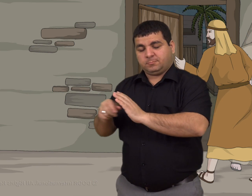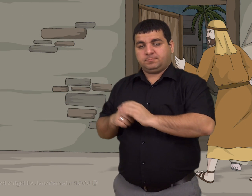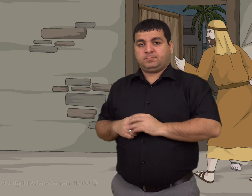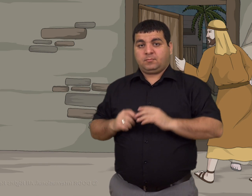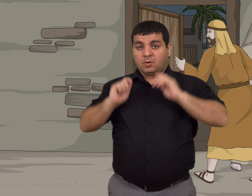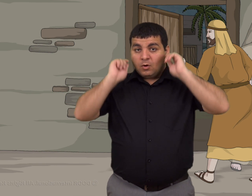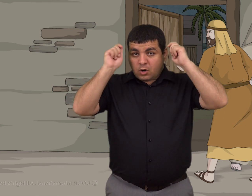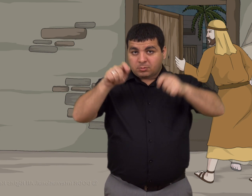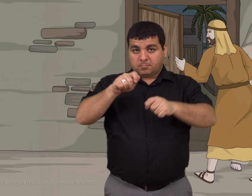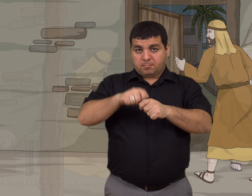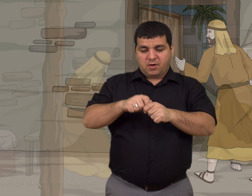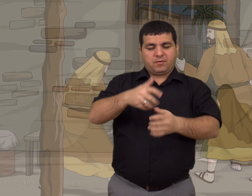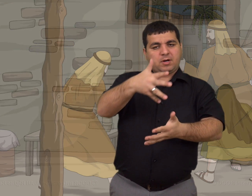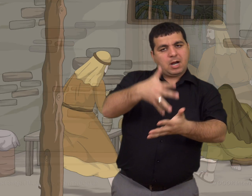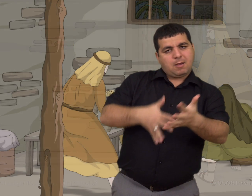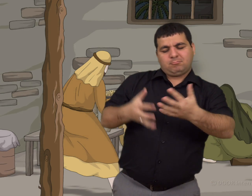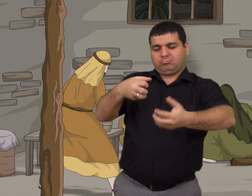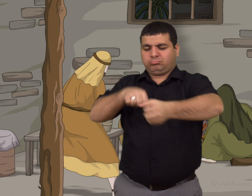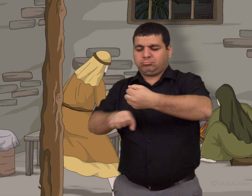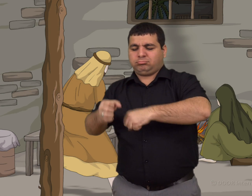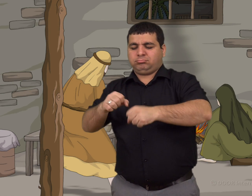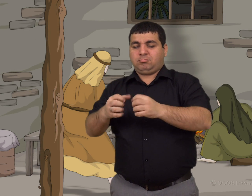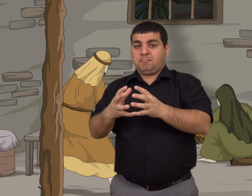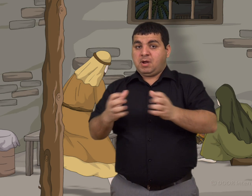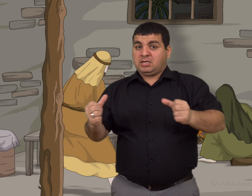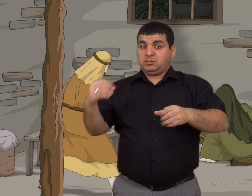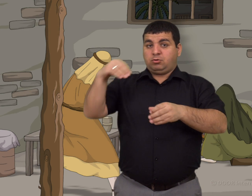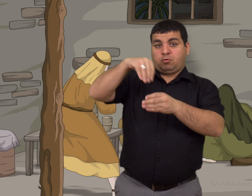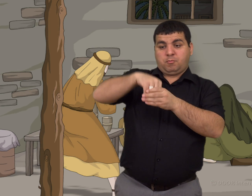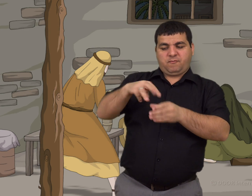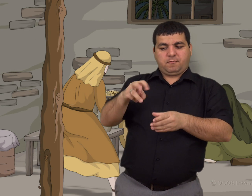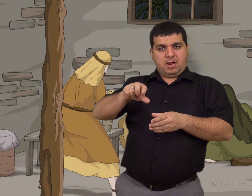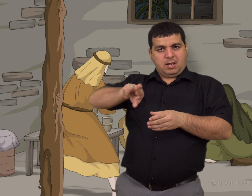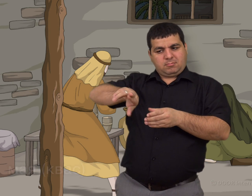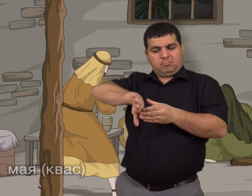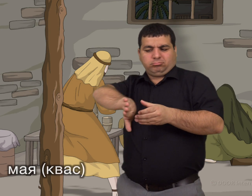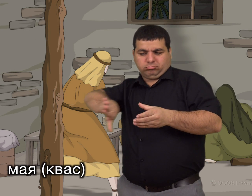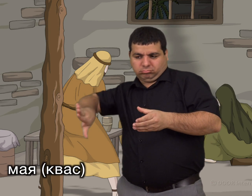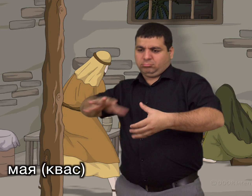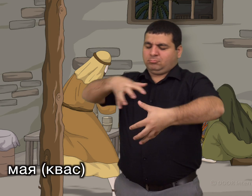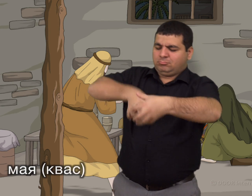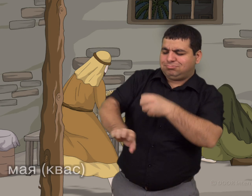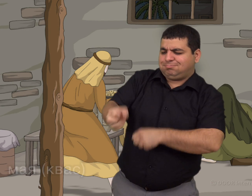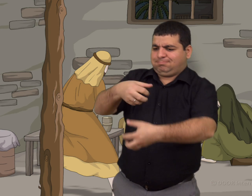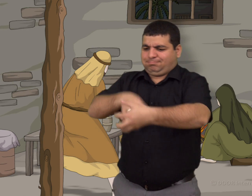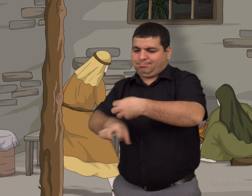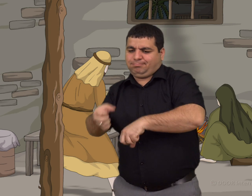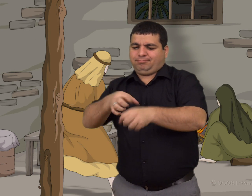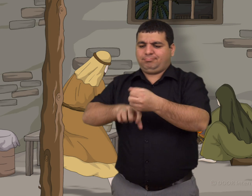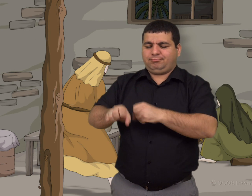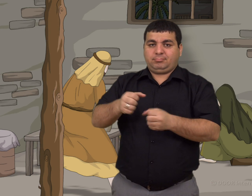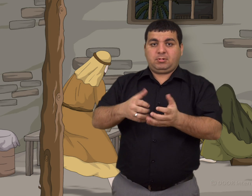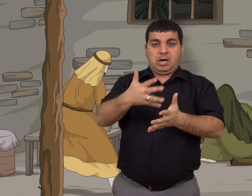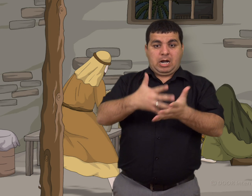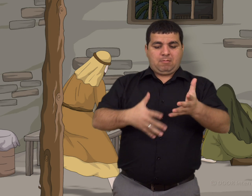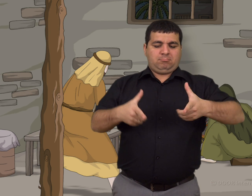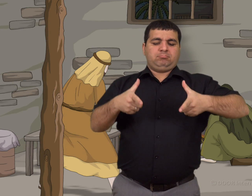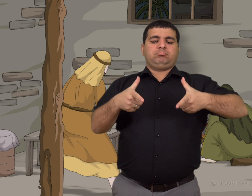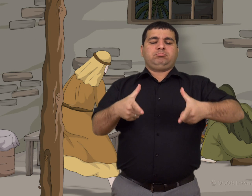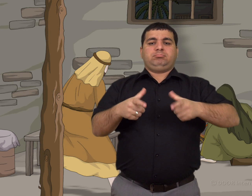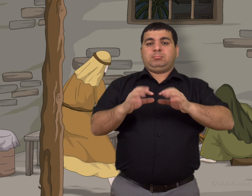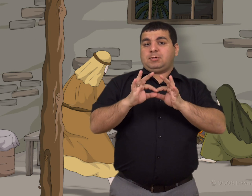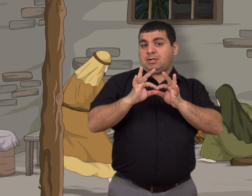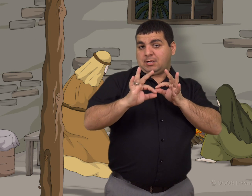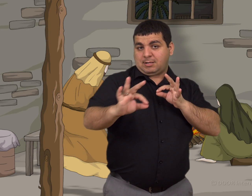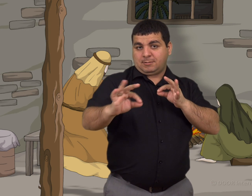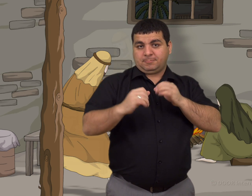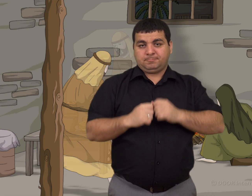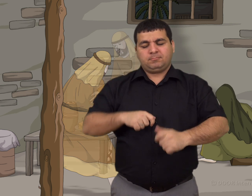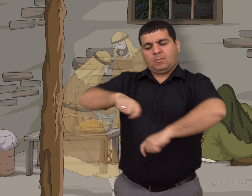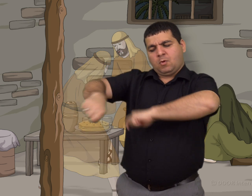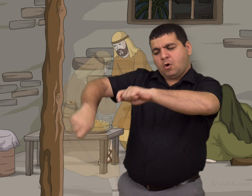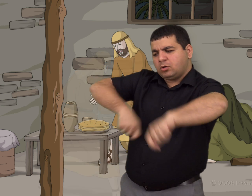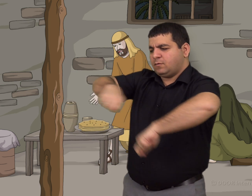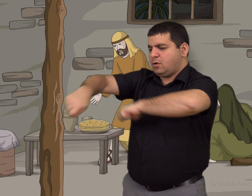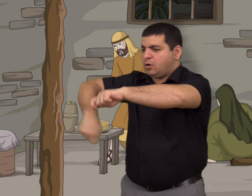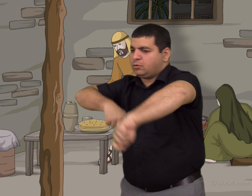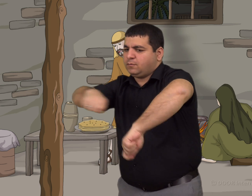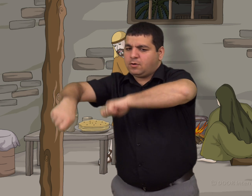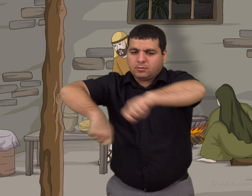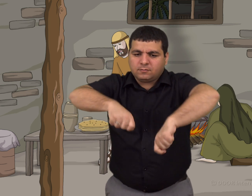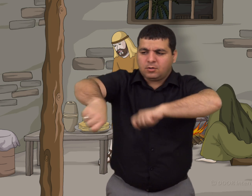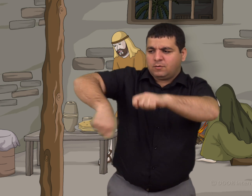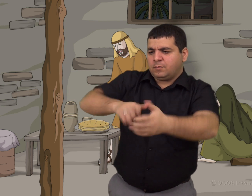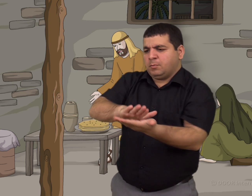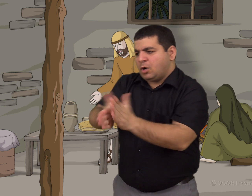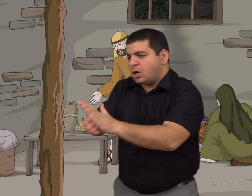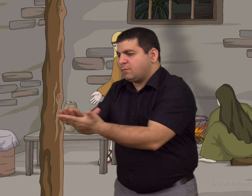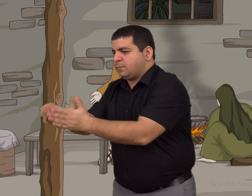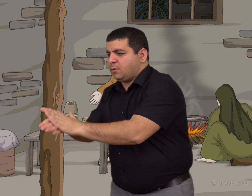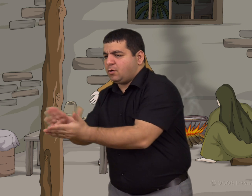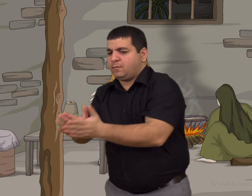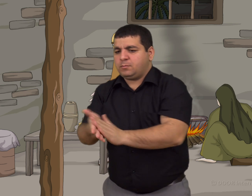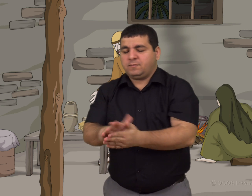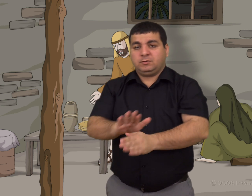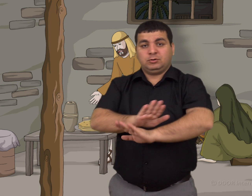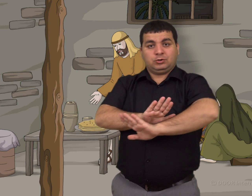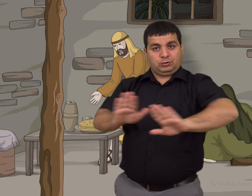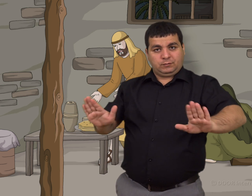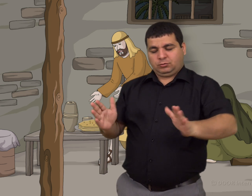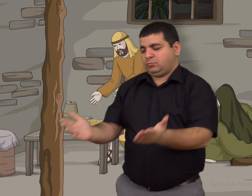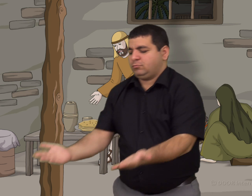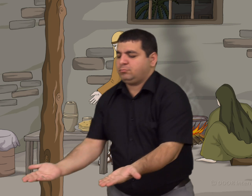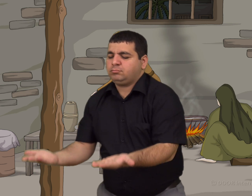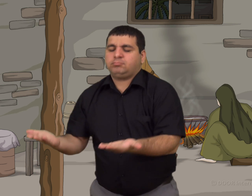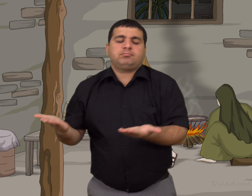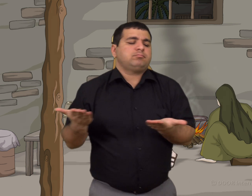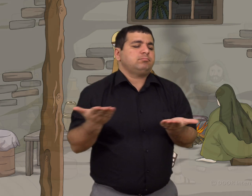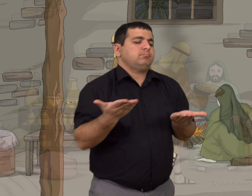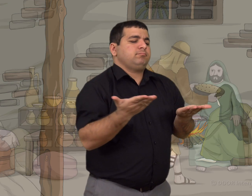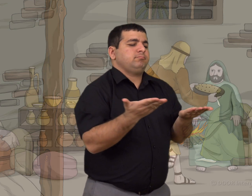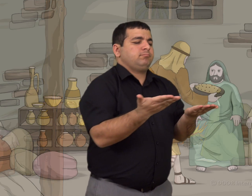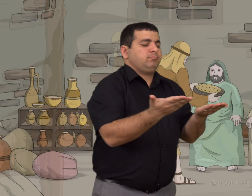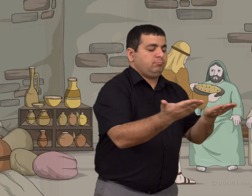He prepared a feast for them and baked unleavened bread, and they ate.